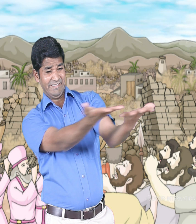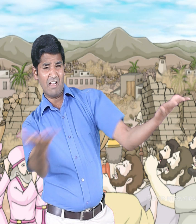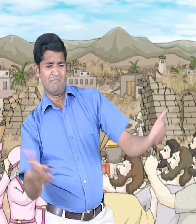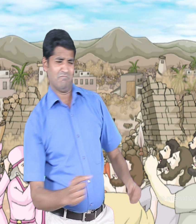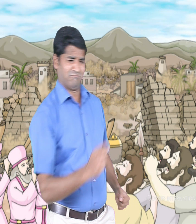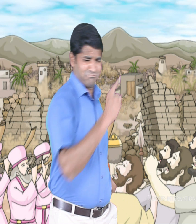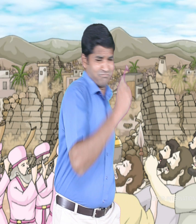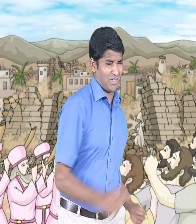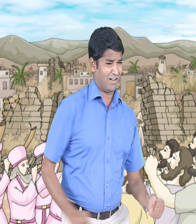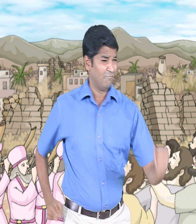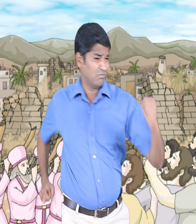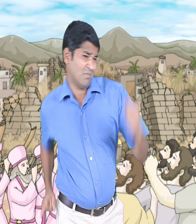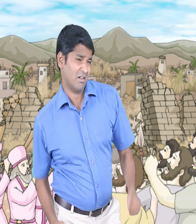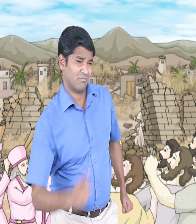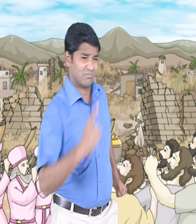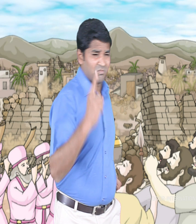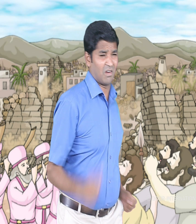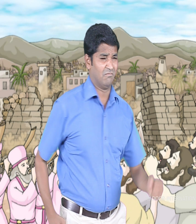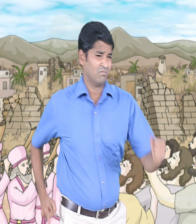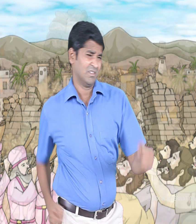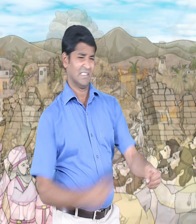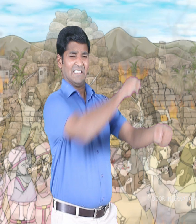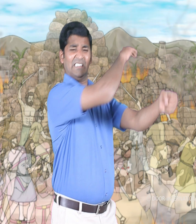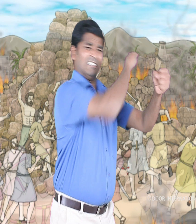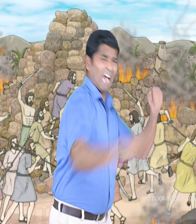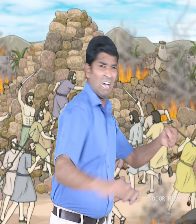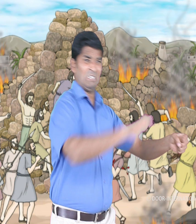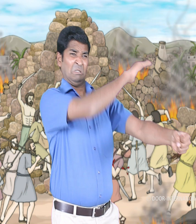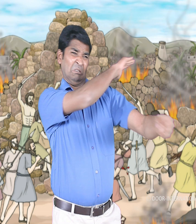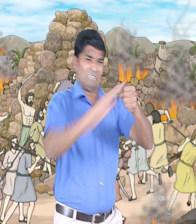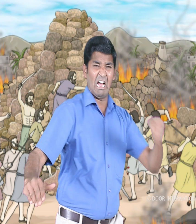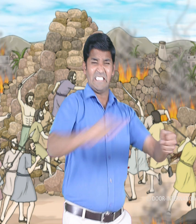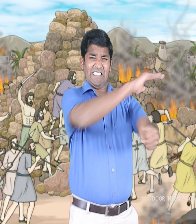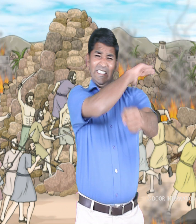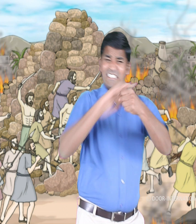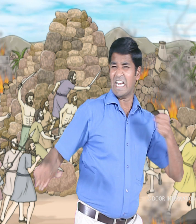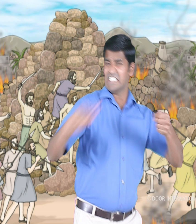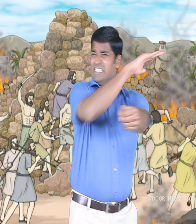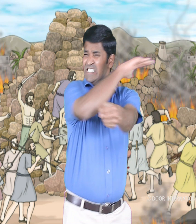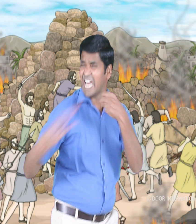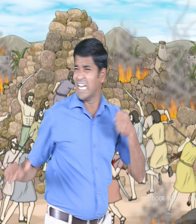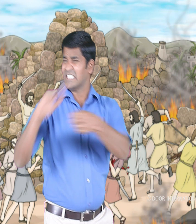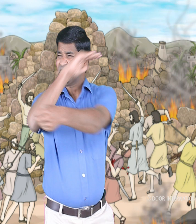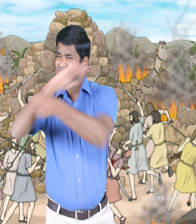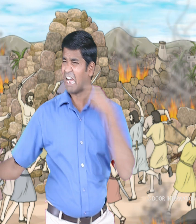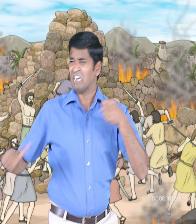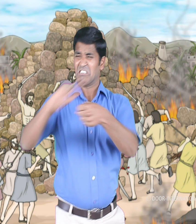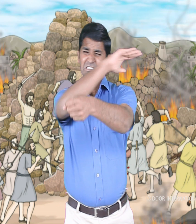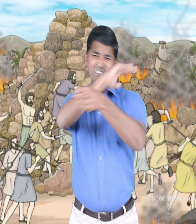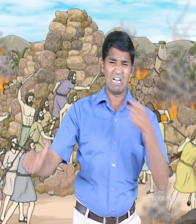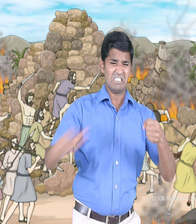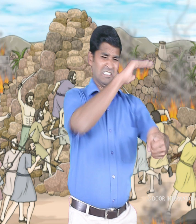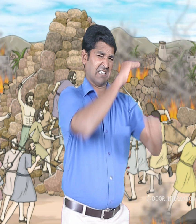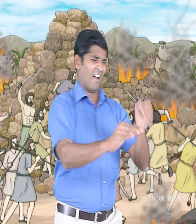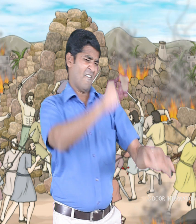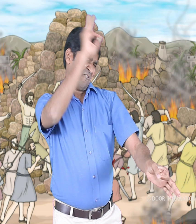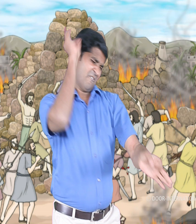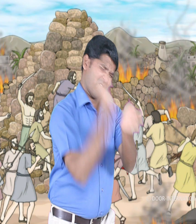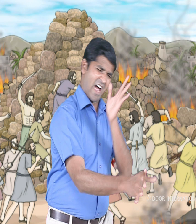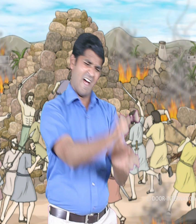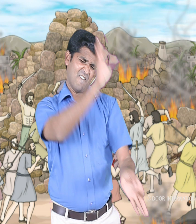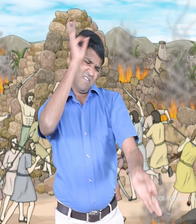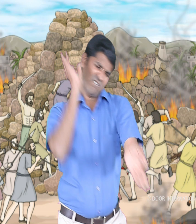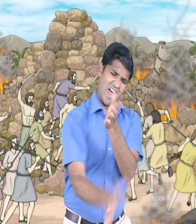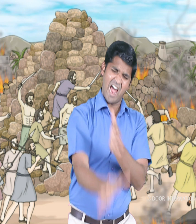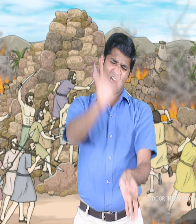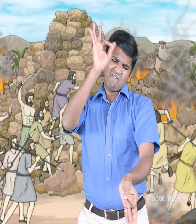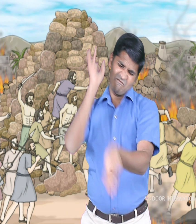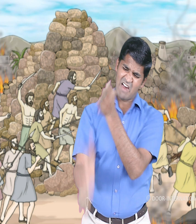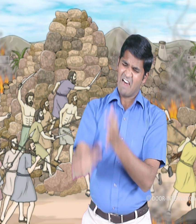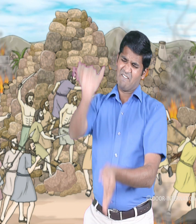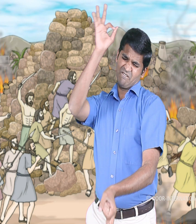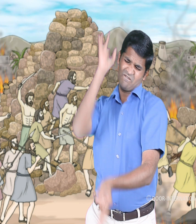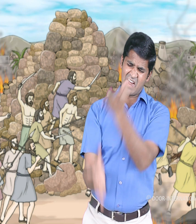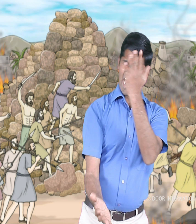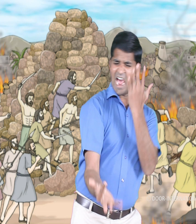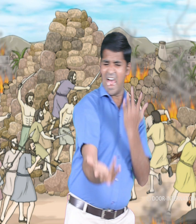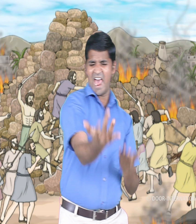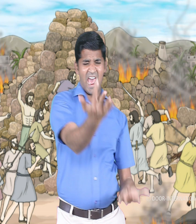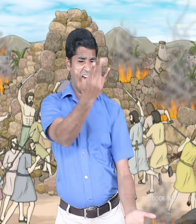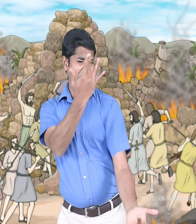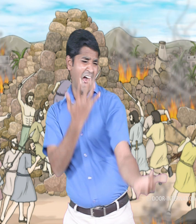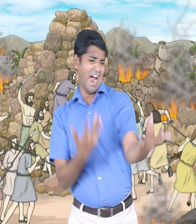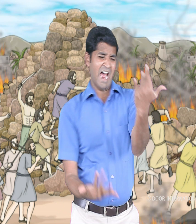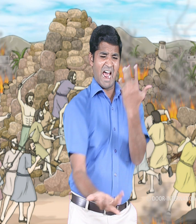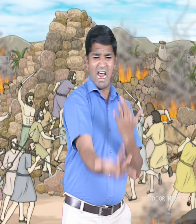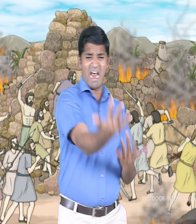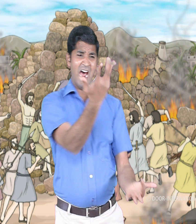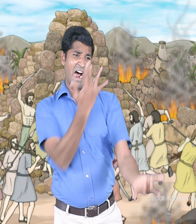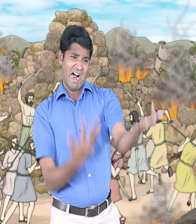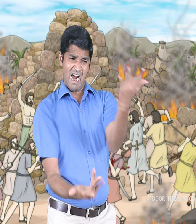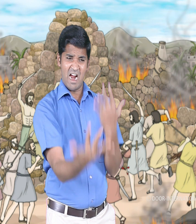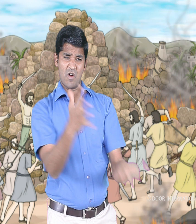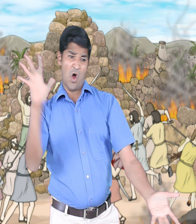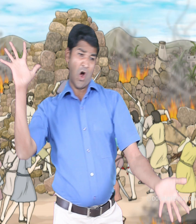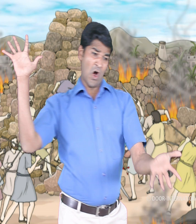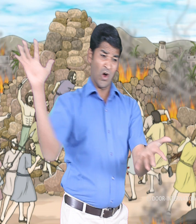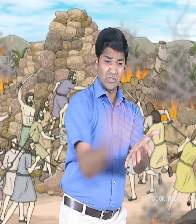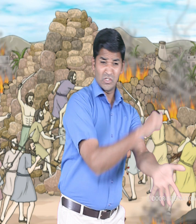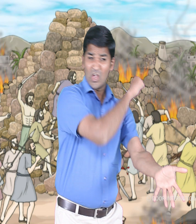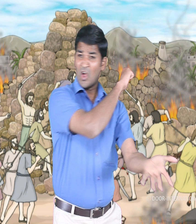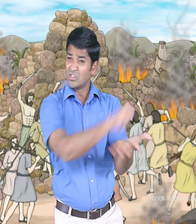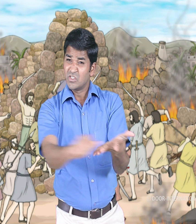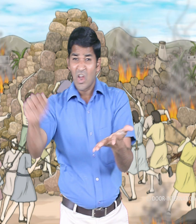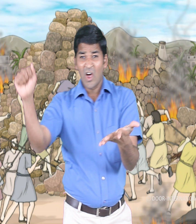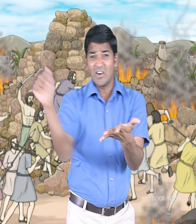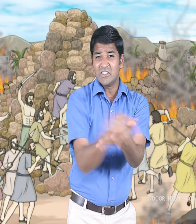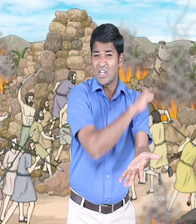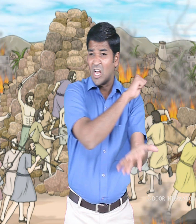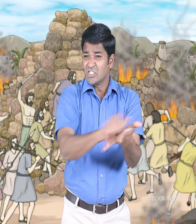Then all the people charged straight into the city and captured it.